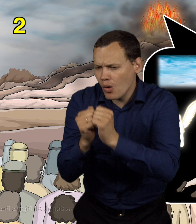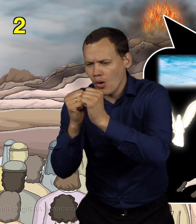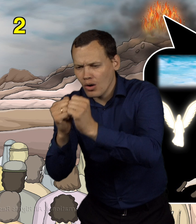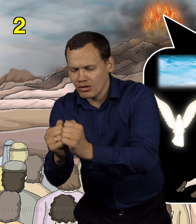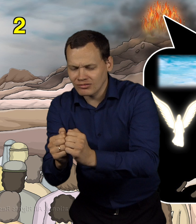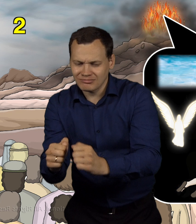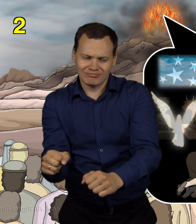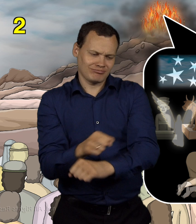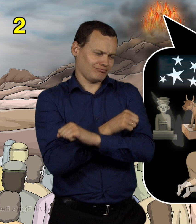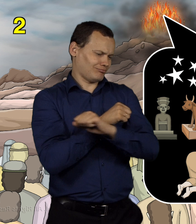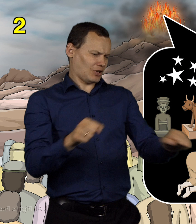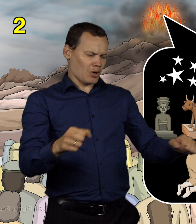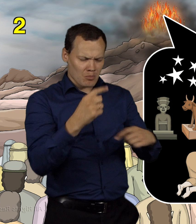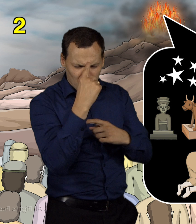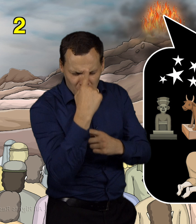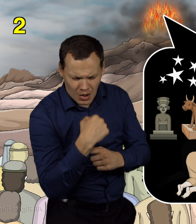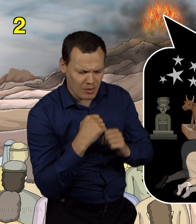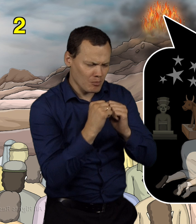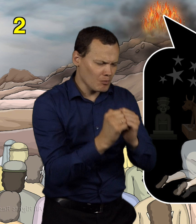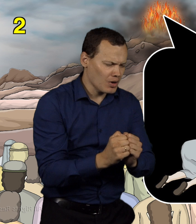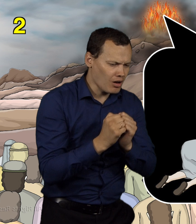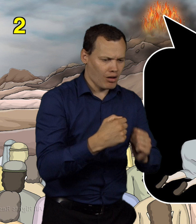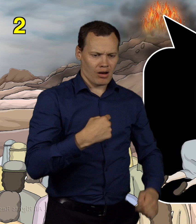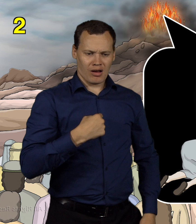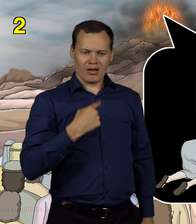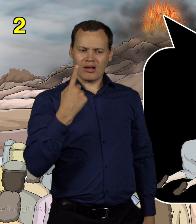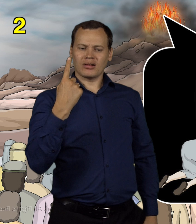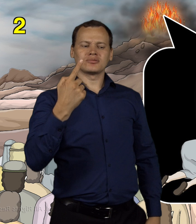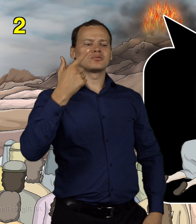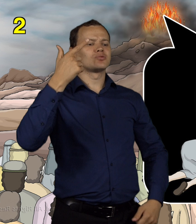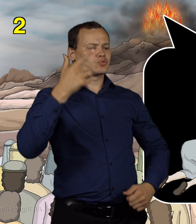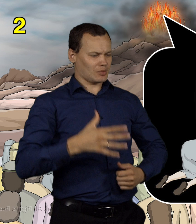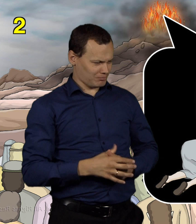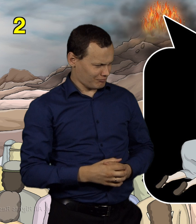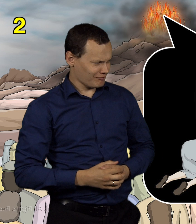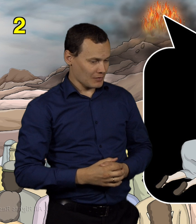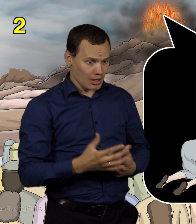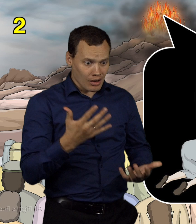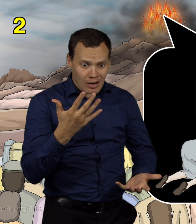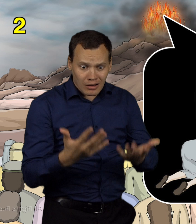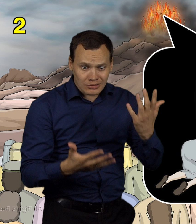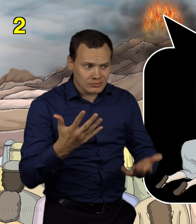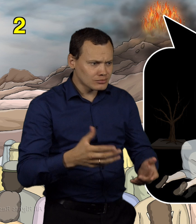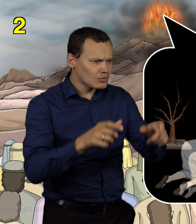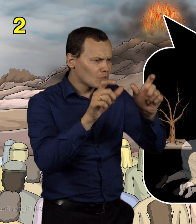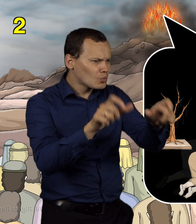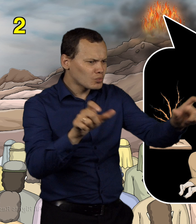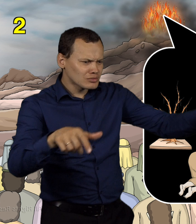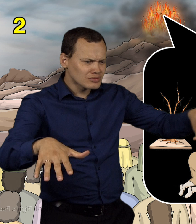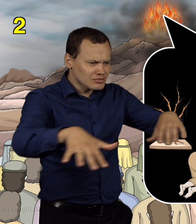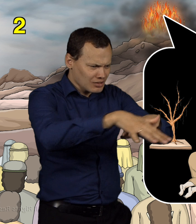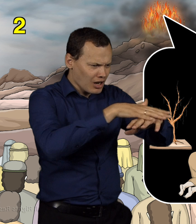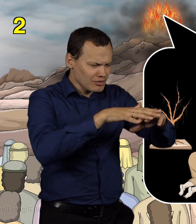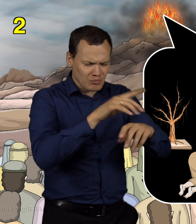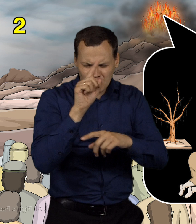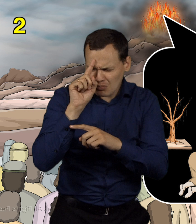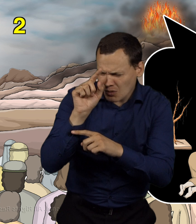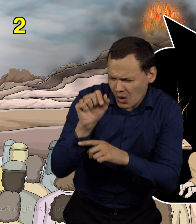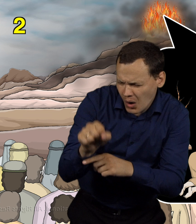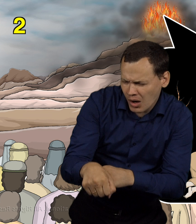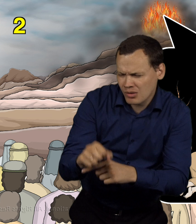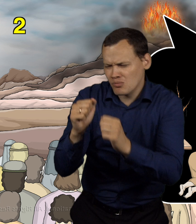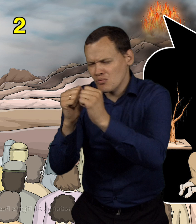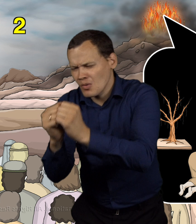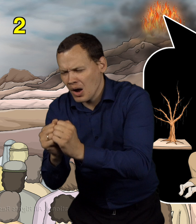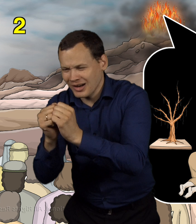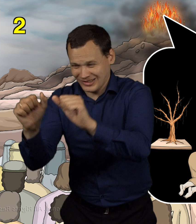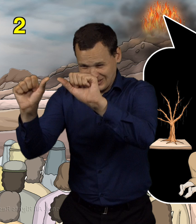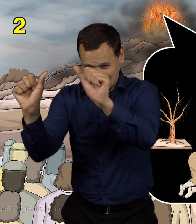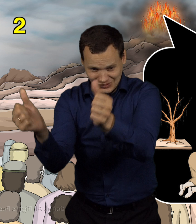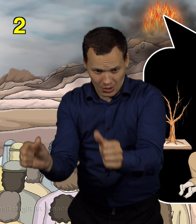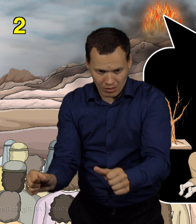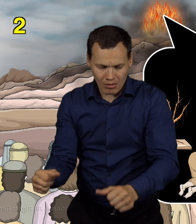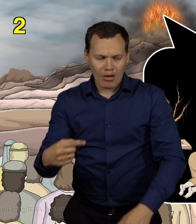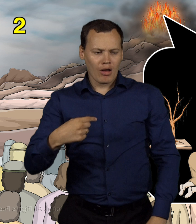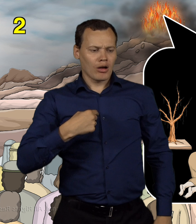You shall not bow down to them or worship them;